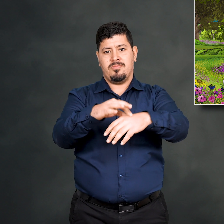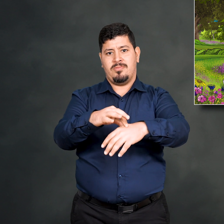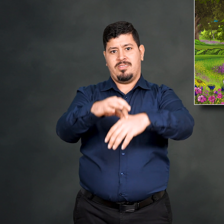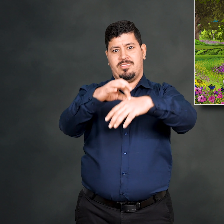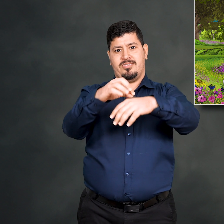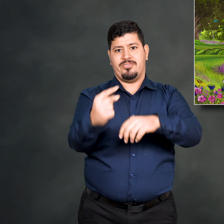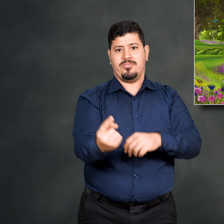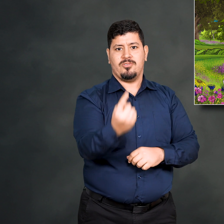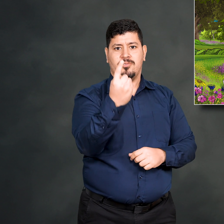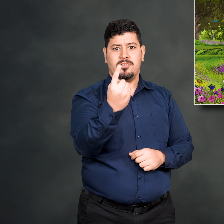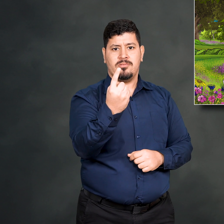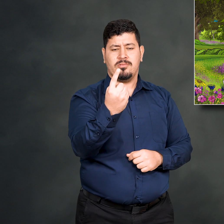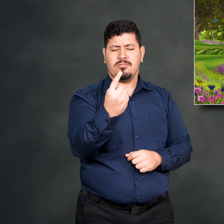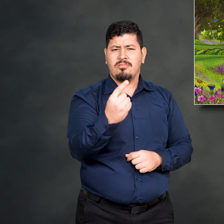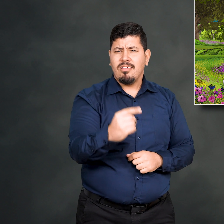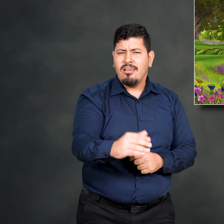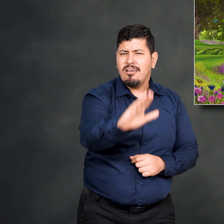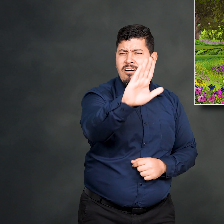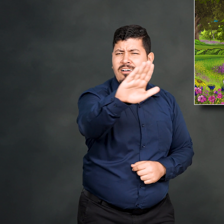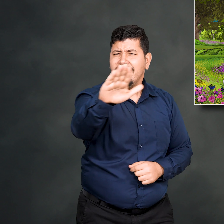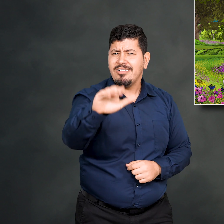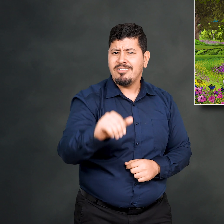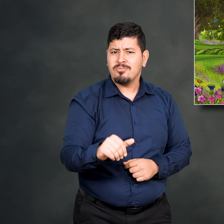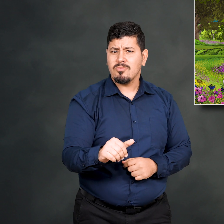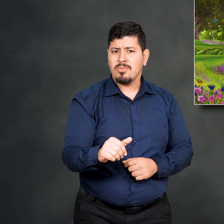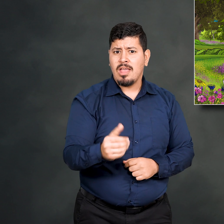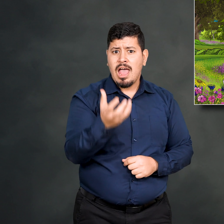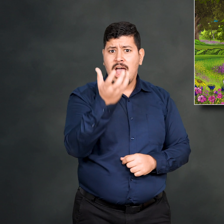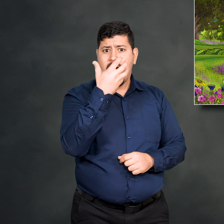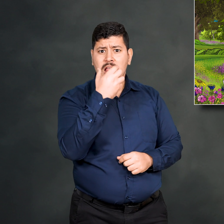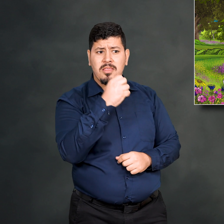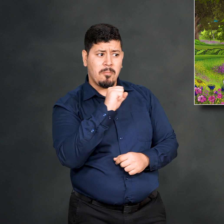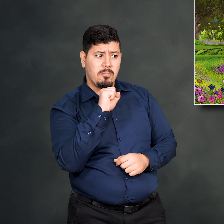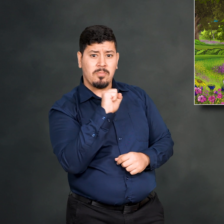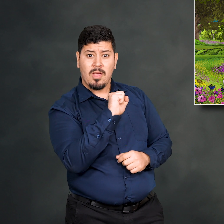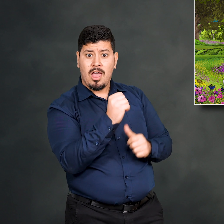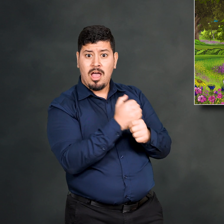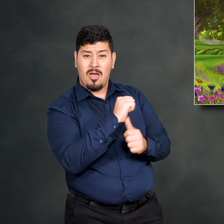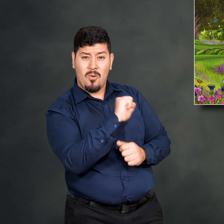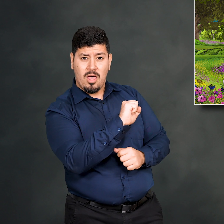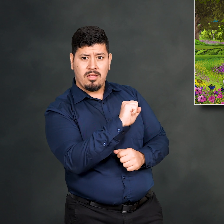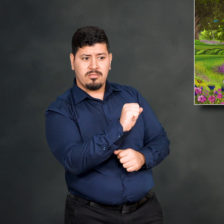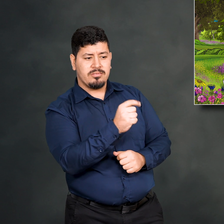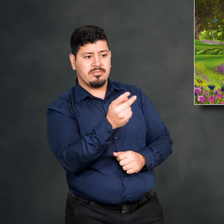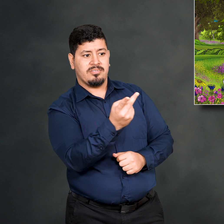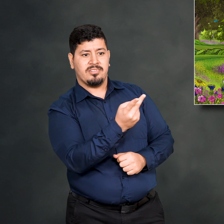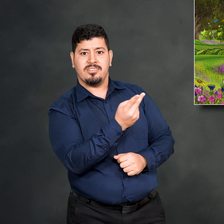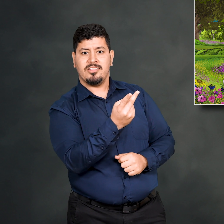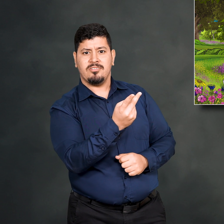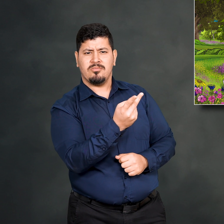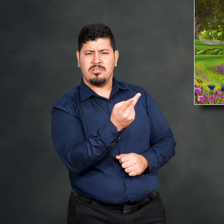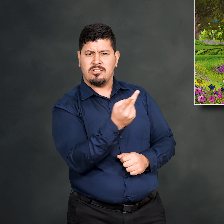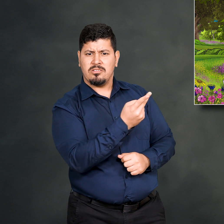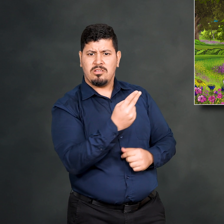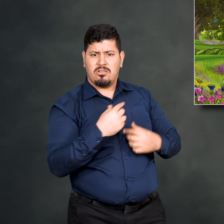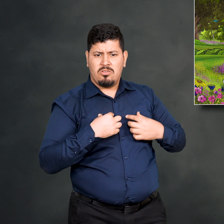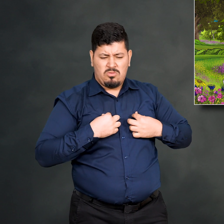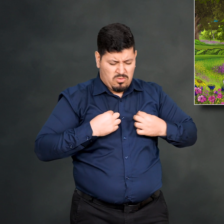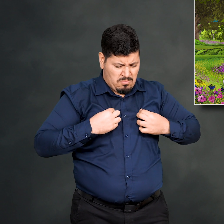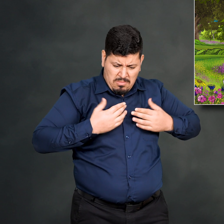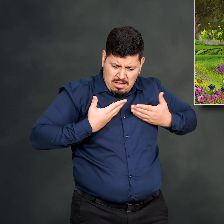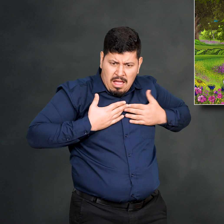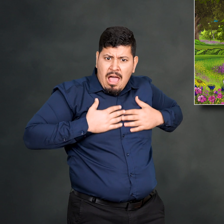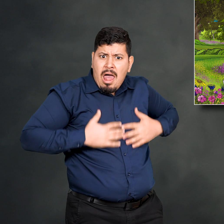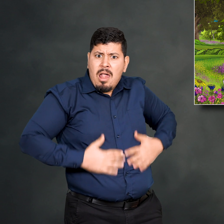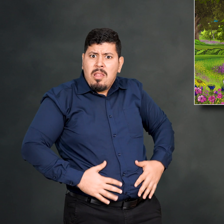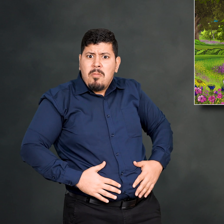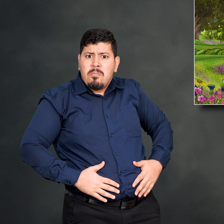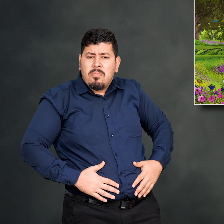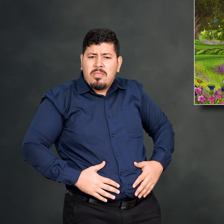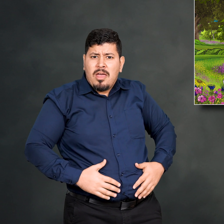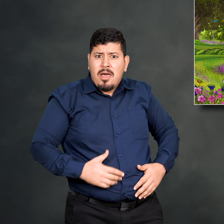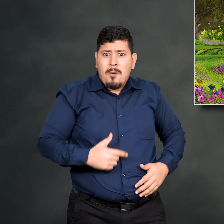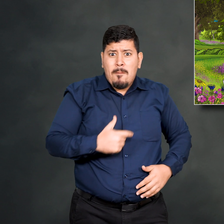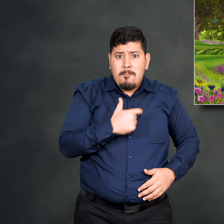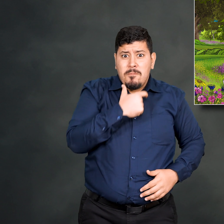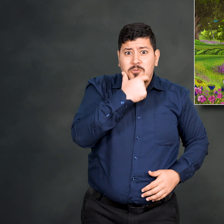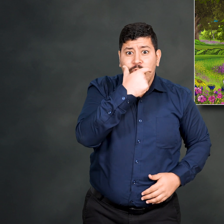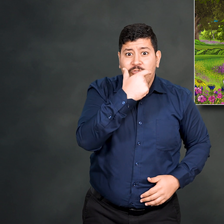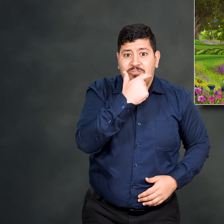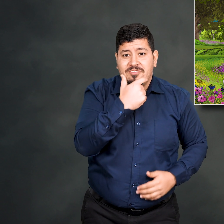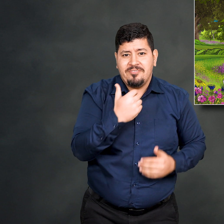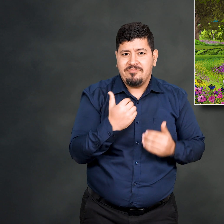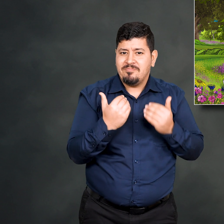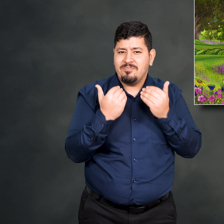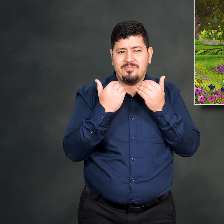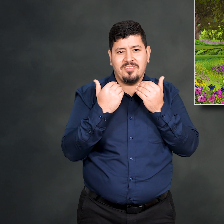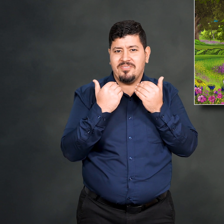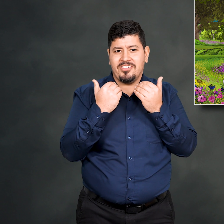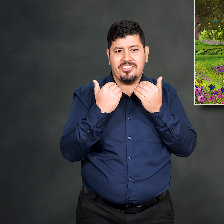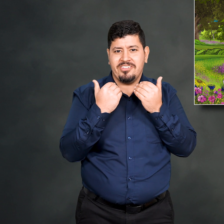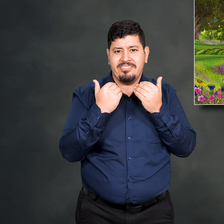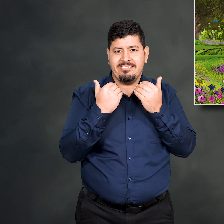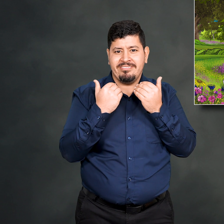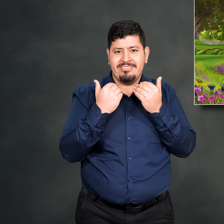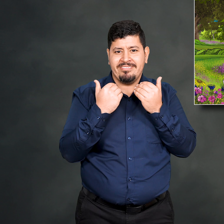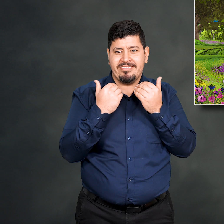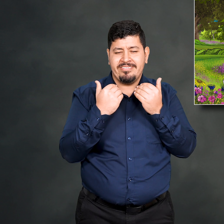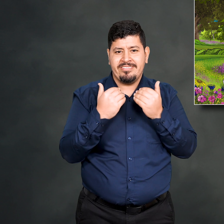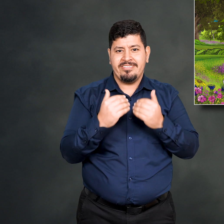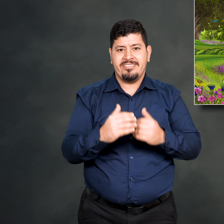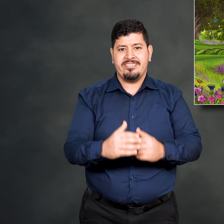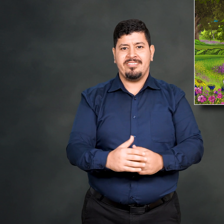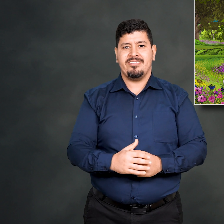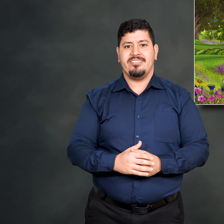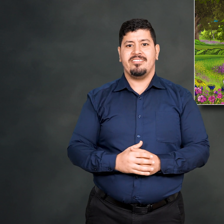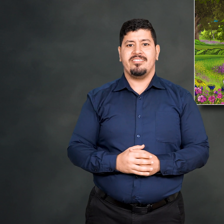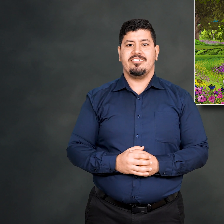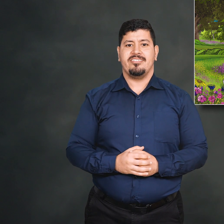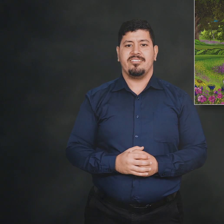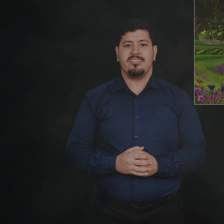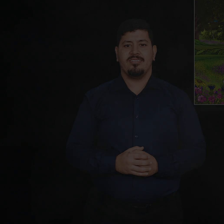And the man and his wife were both naked, and they were not ashamed.